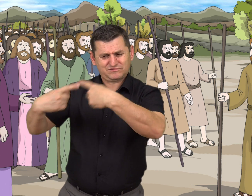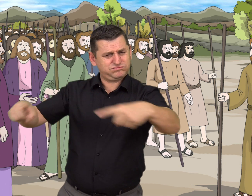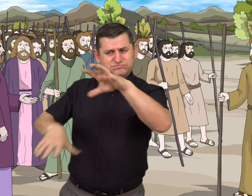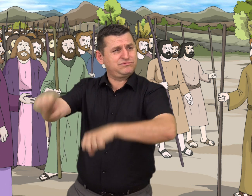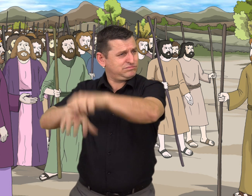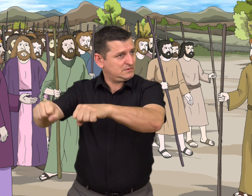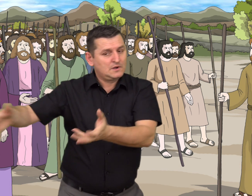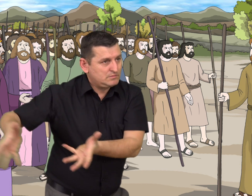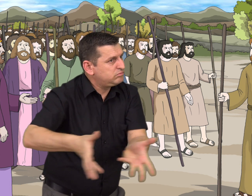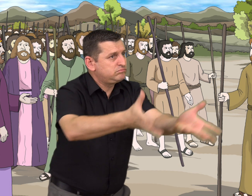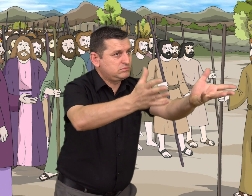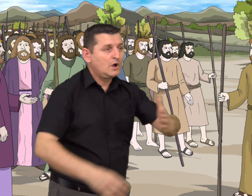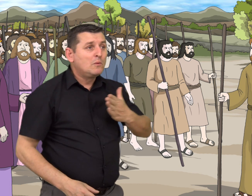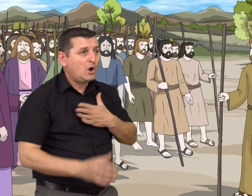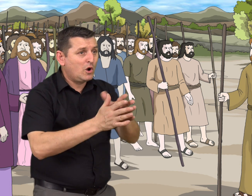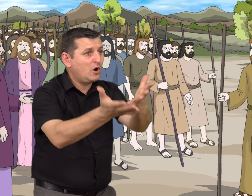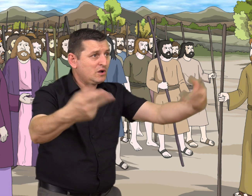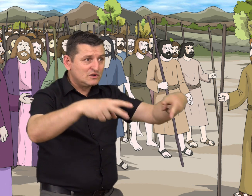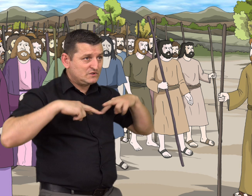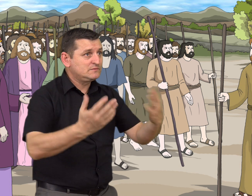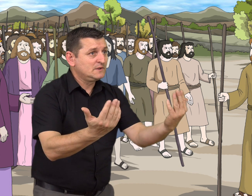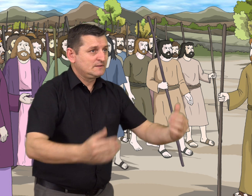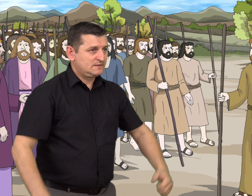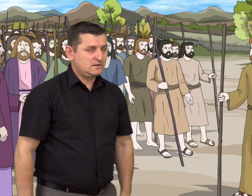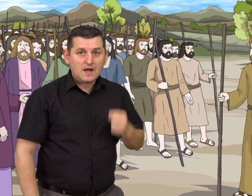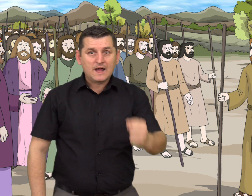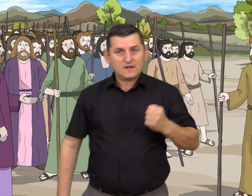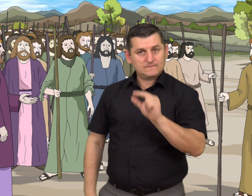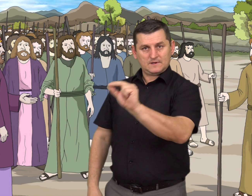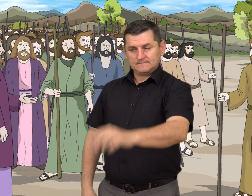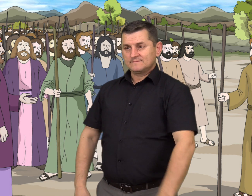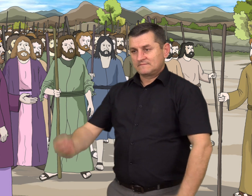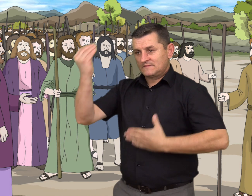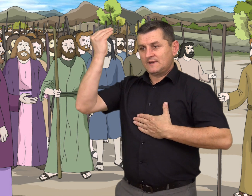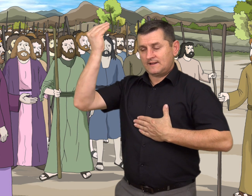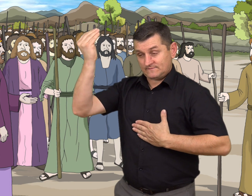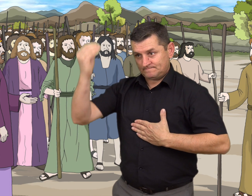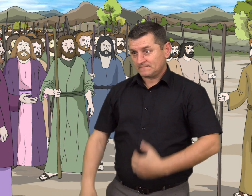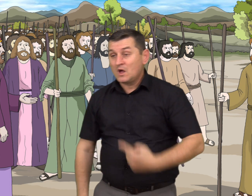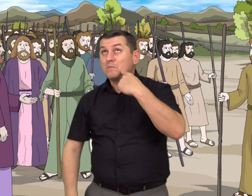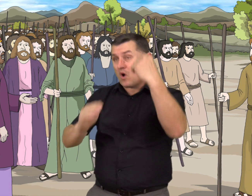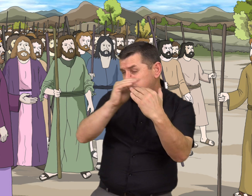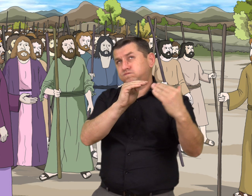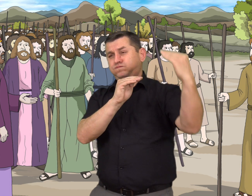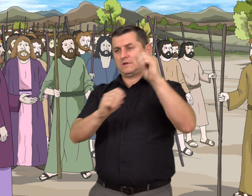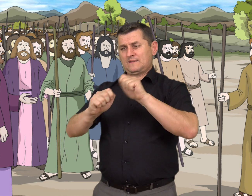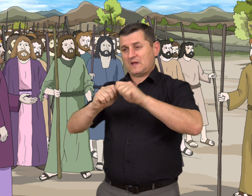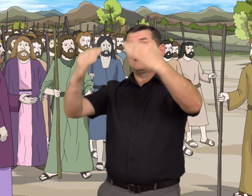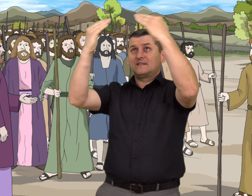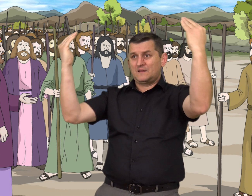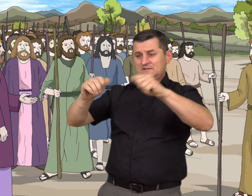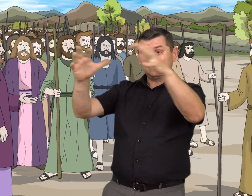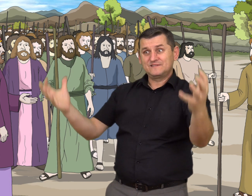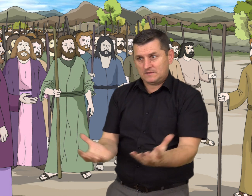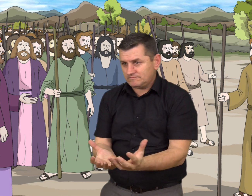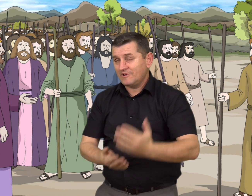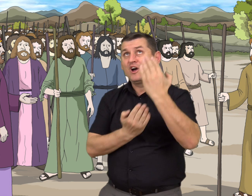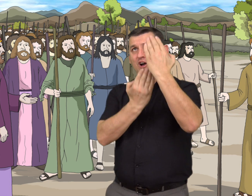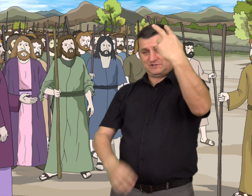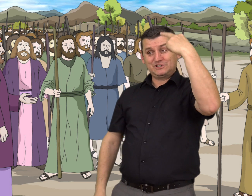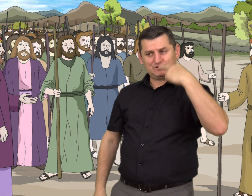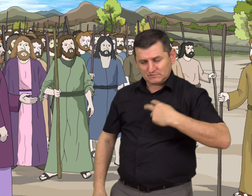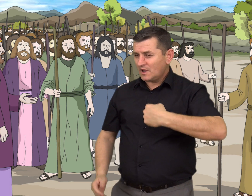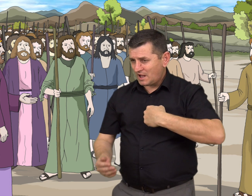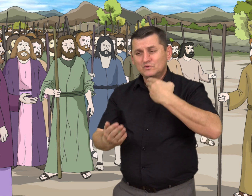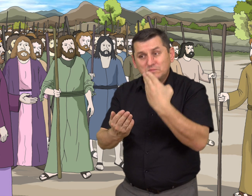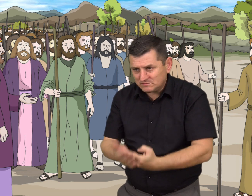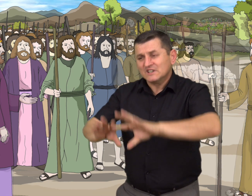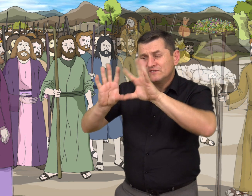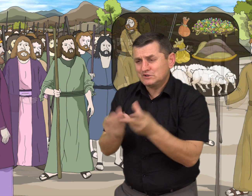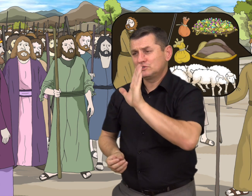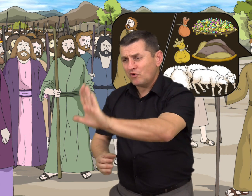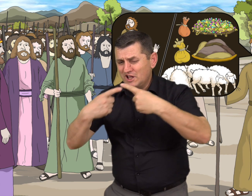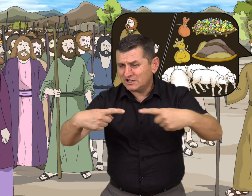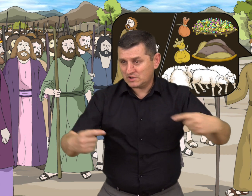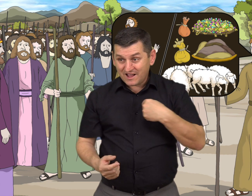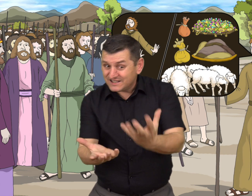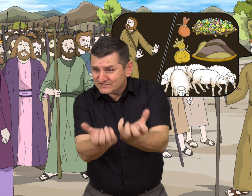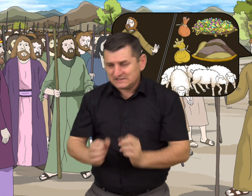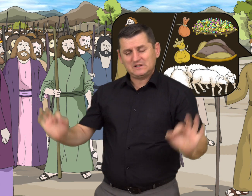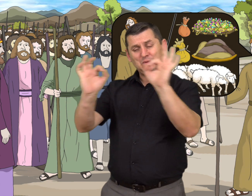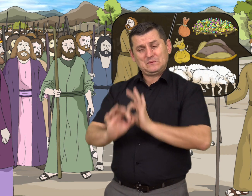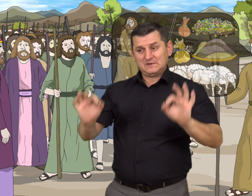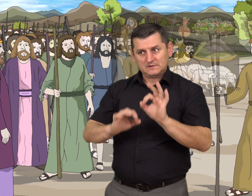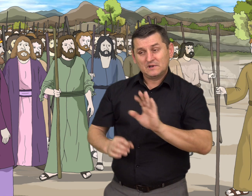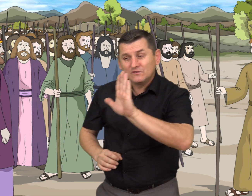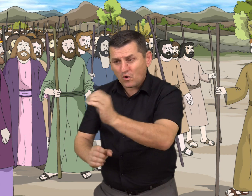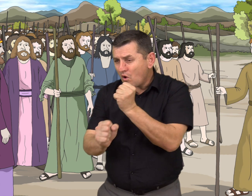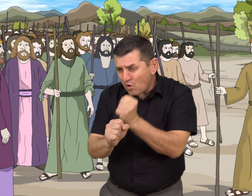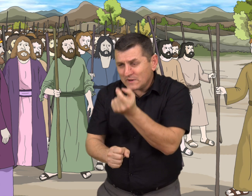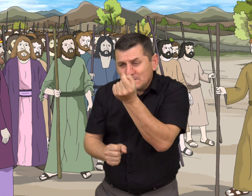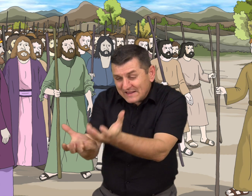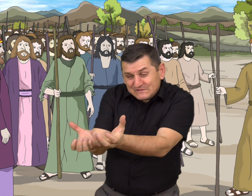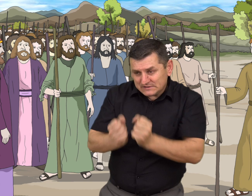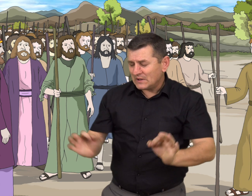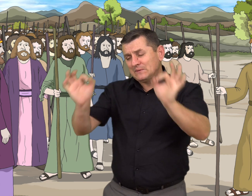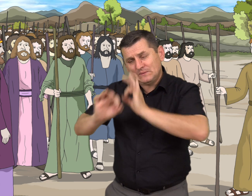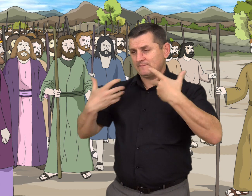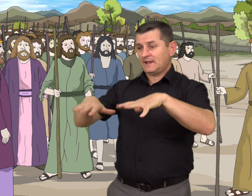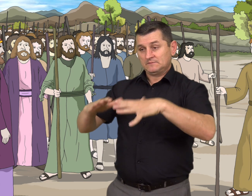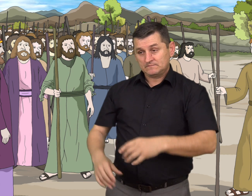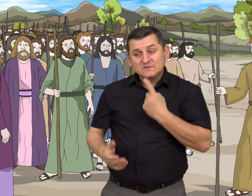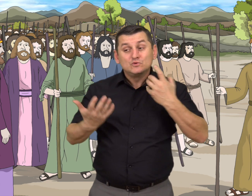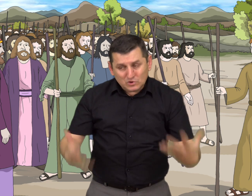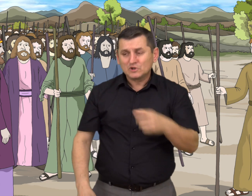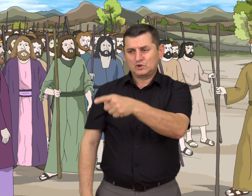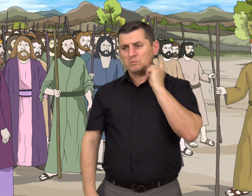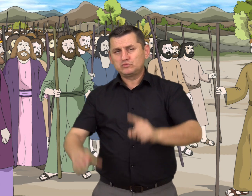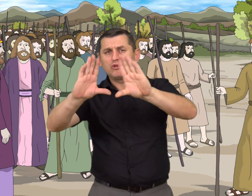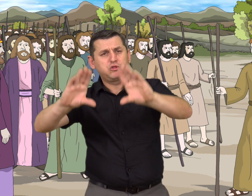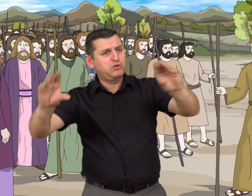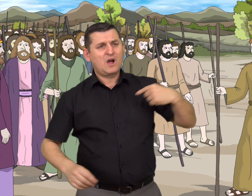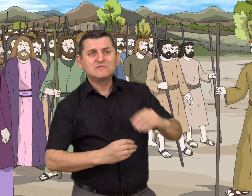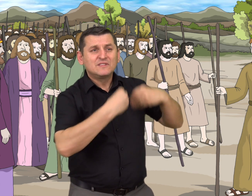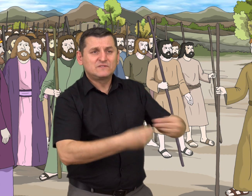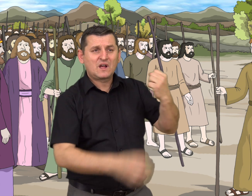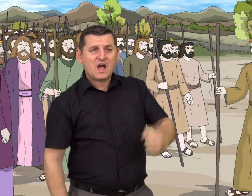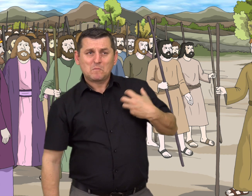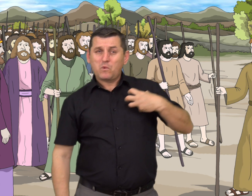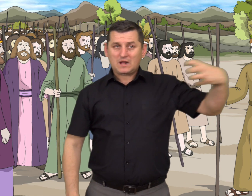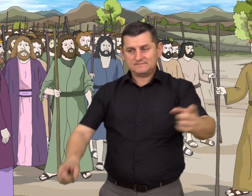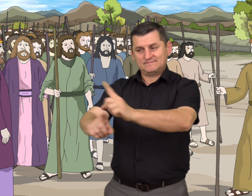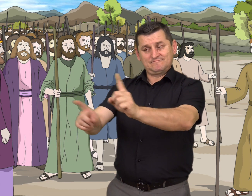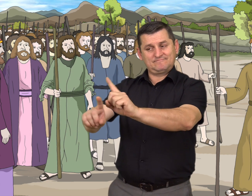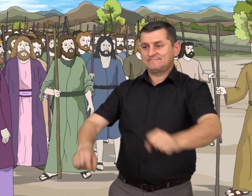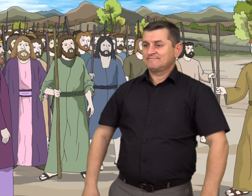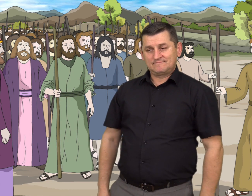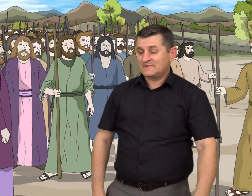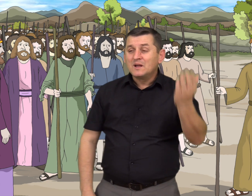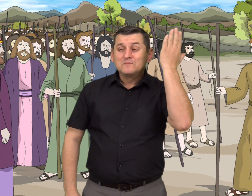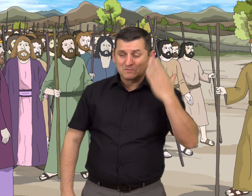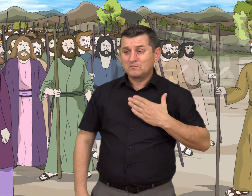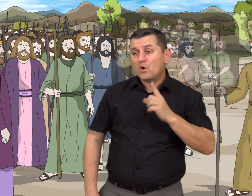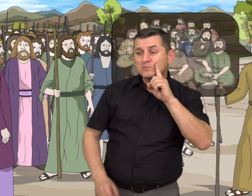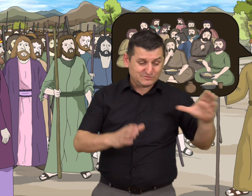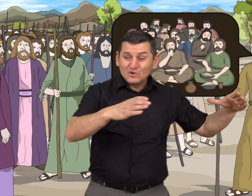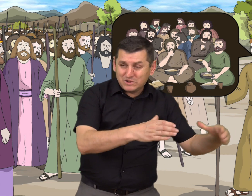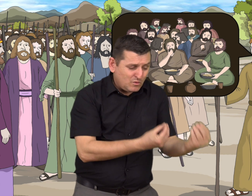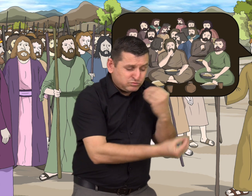But Abram replied to the king of Sodom, “I have raised my hand to the LORD God Most High, Creator of heaven and earth, that I will not accept even a thread, or a strap of a sandal, or anything that belongs to you, lest you should say, ‘I have made Abram rich.’